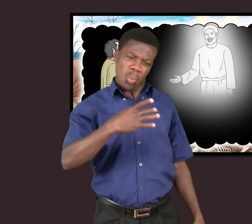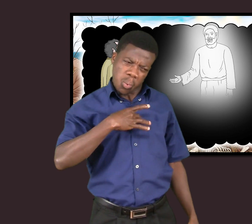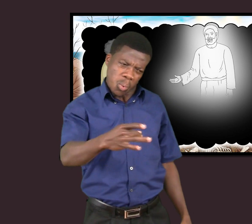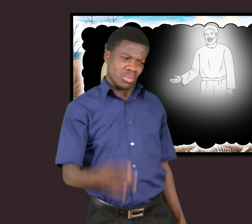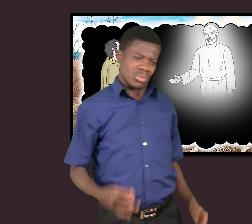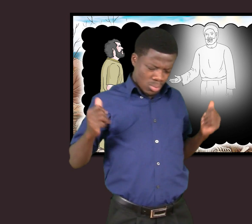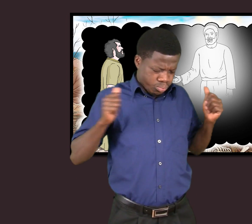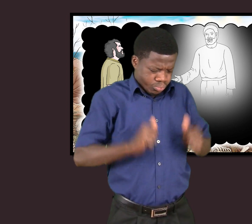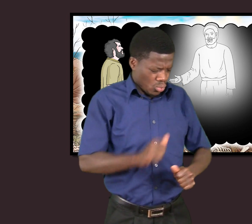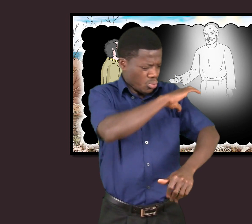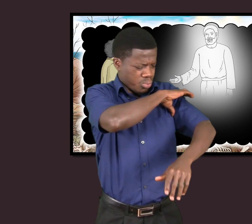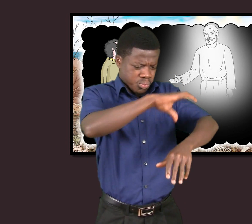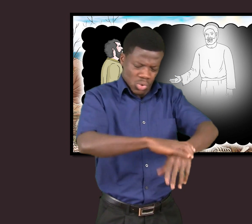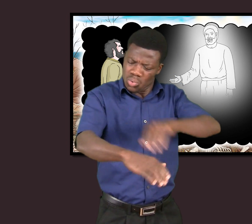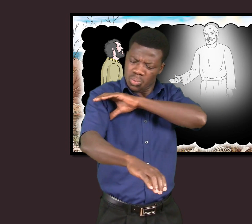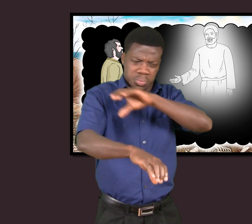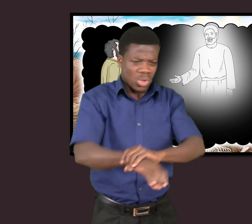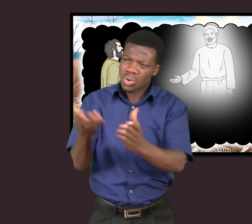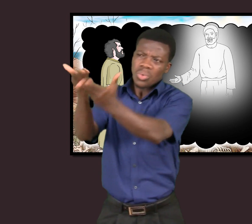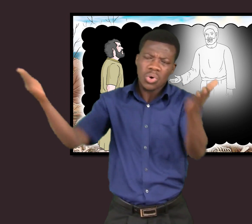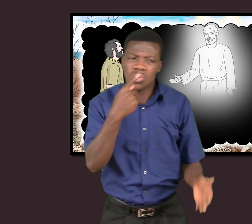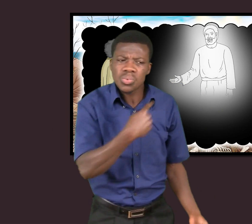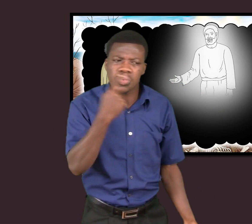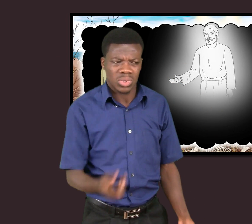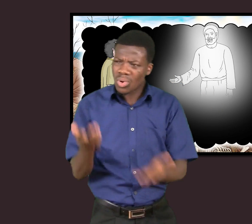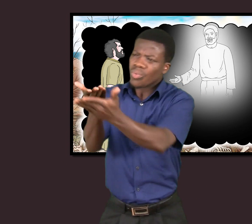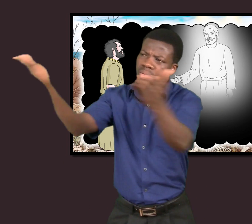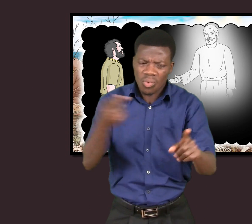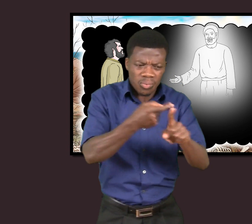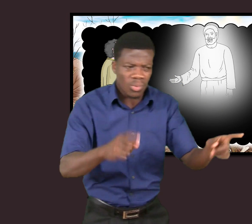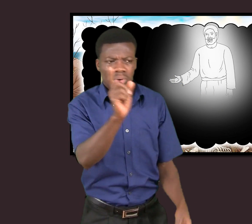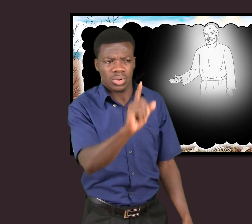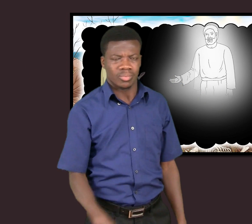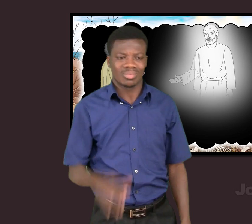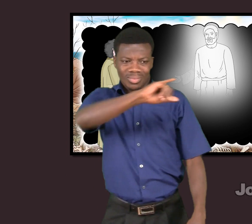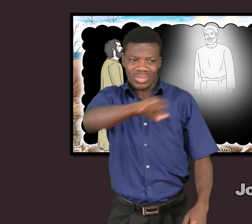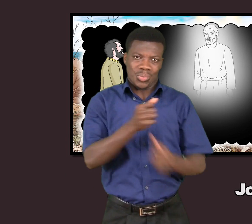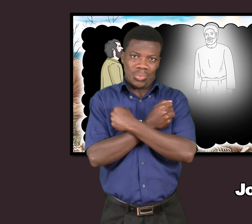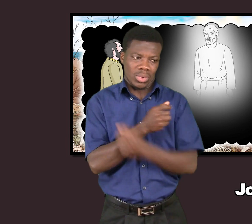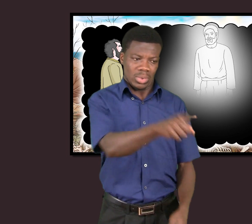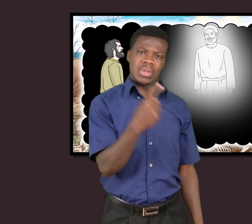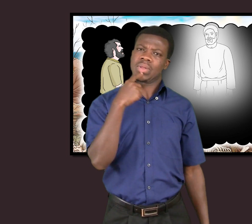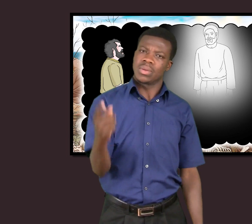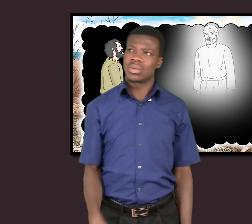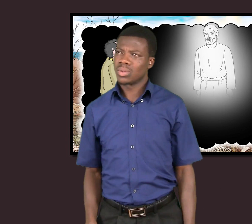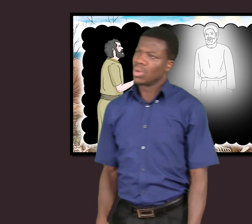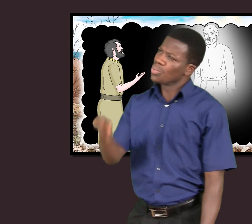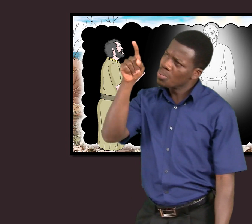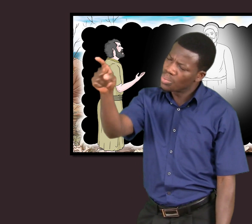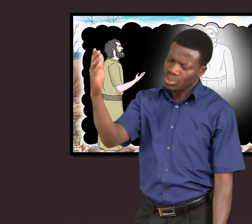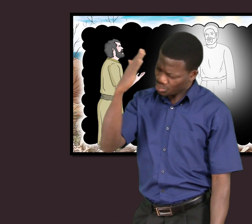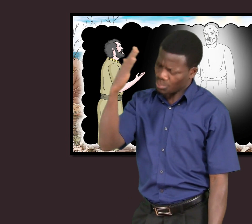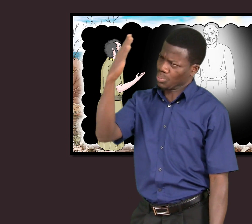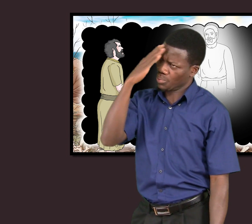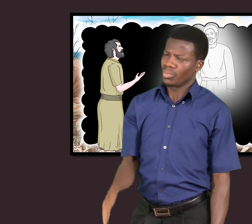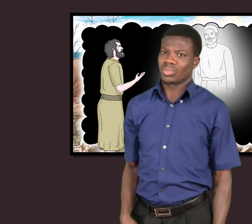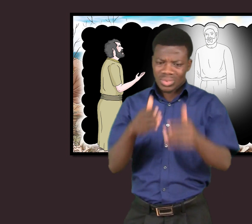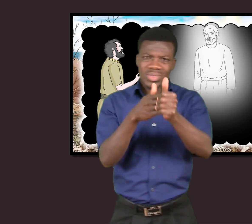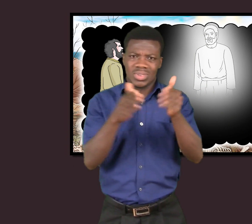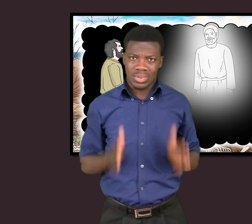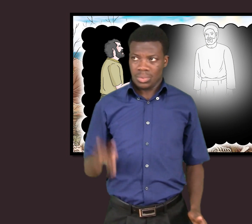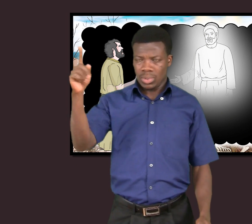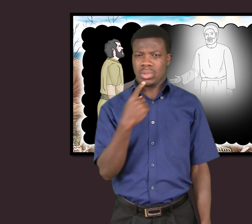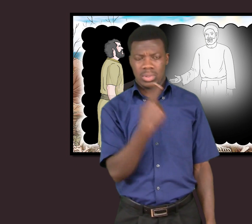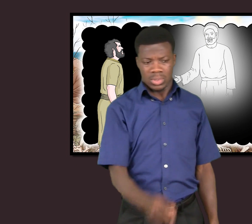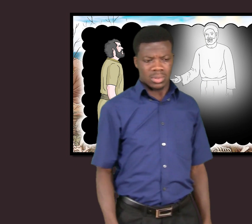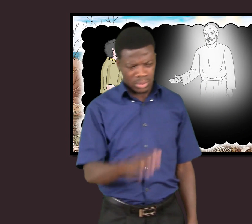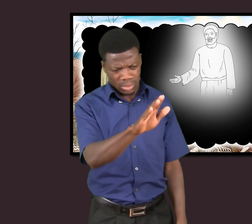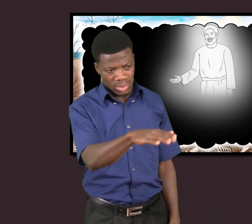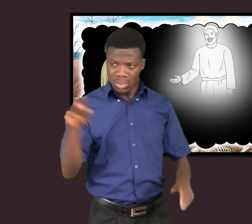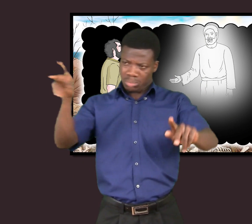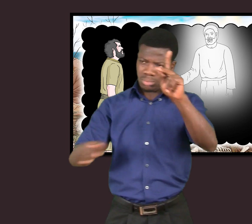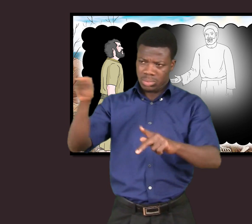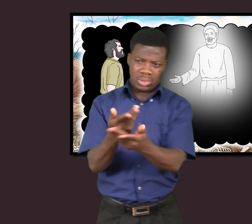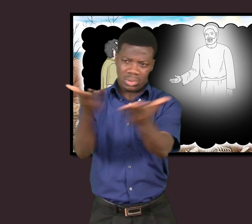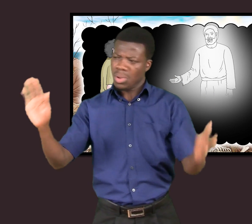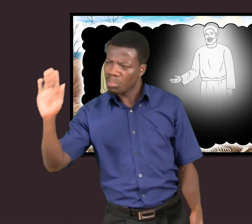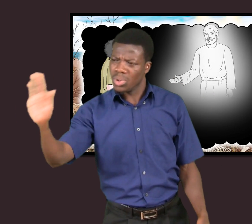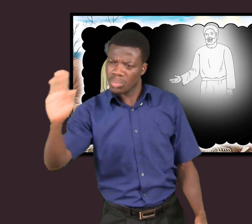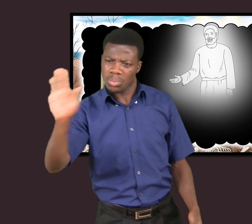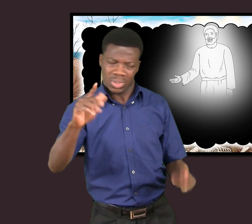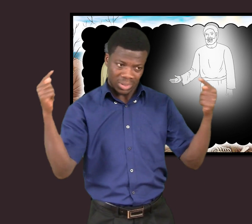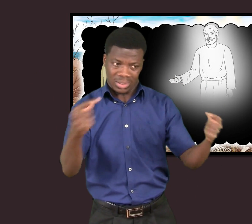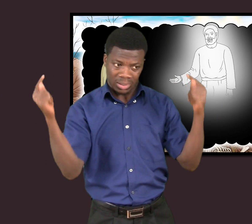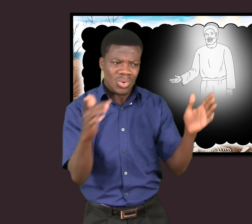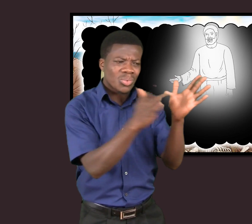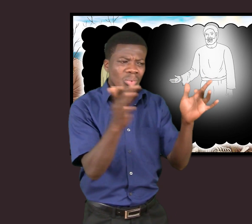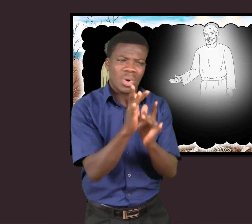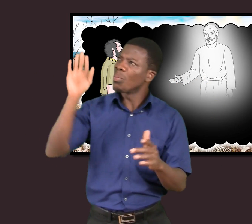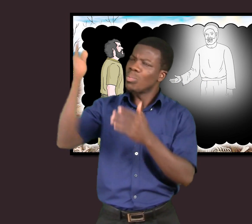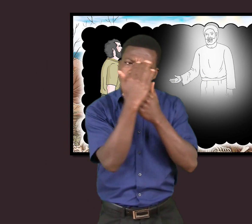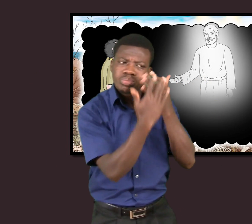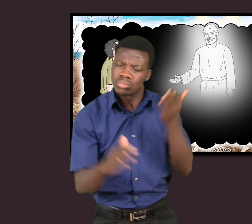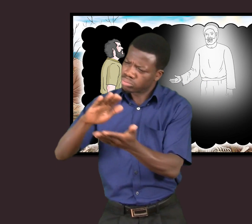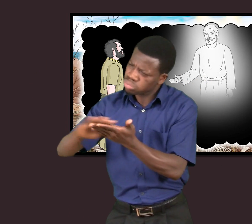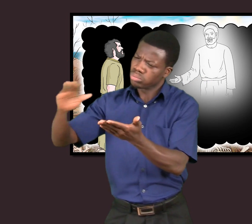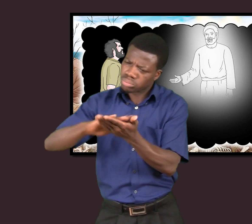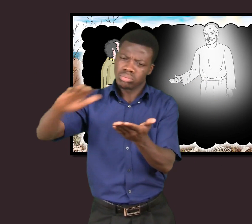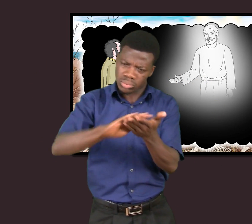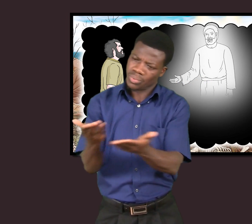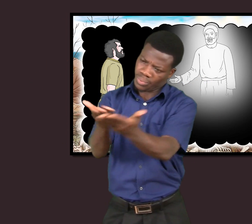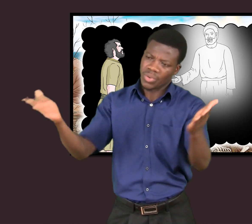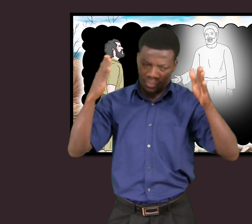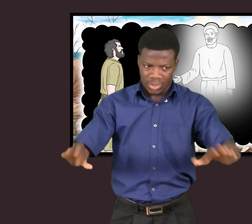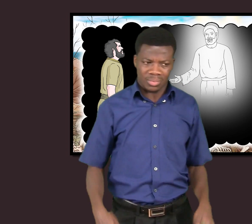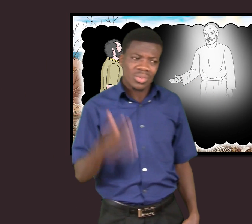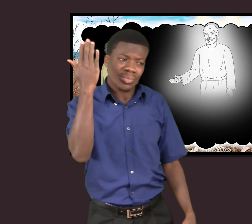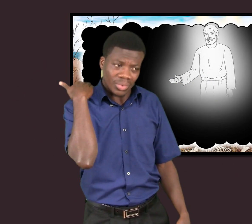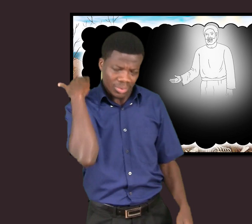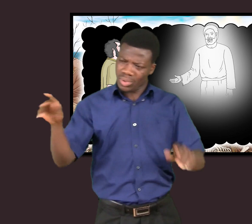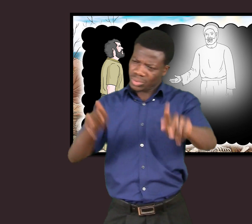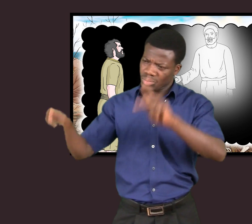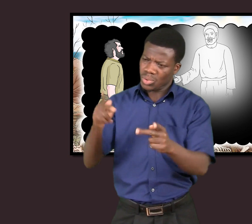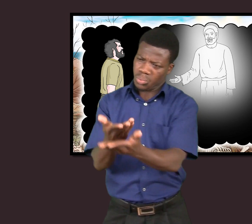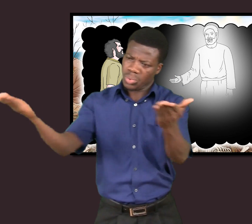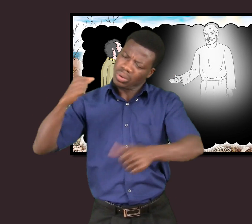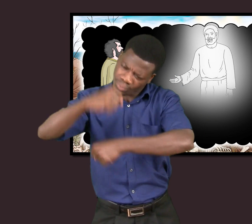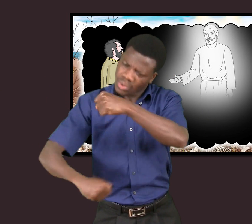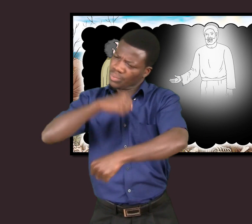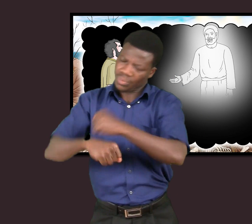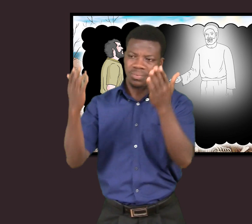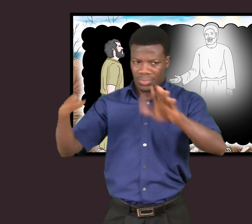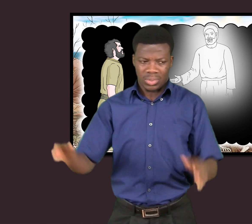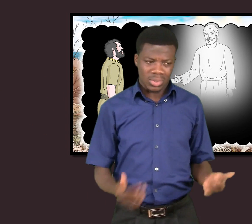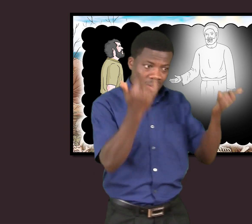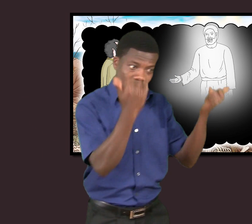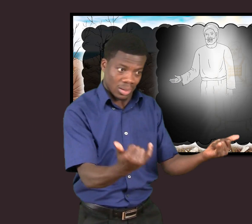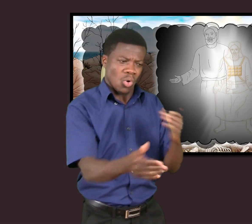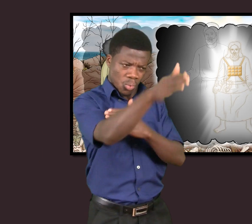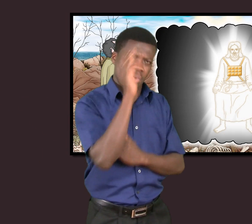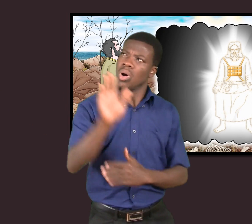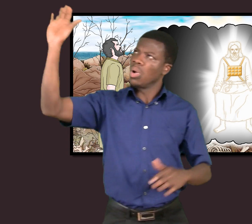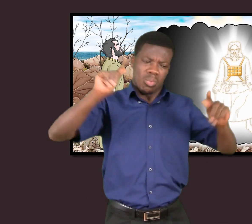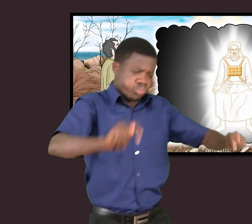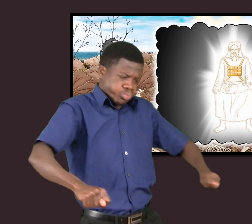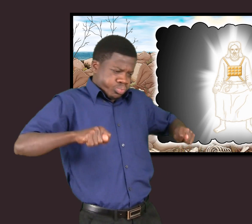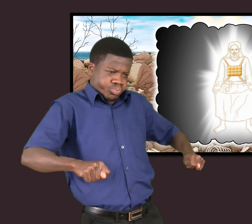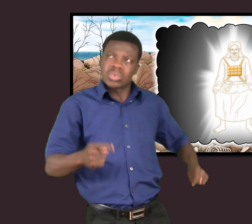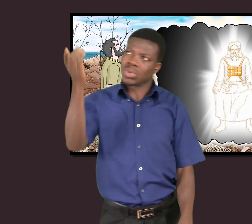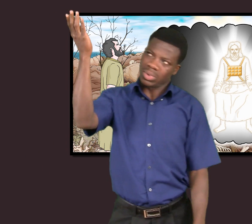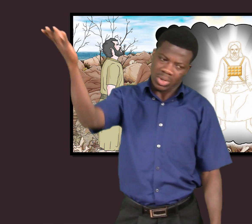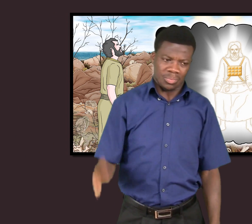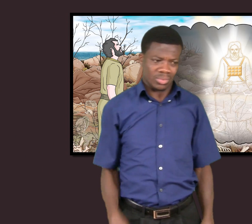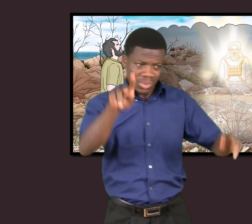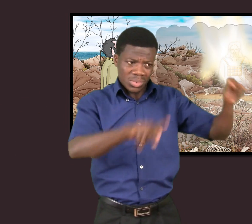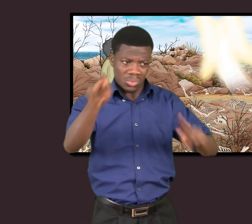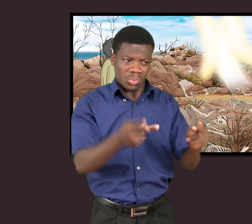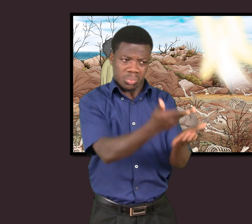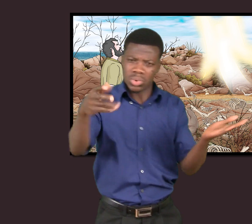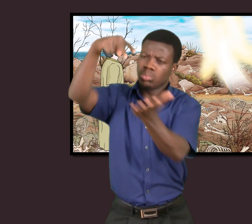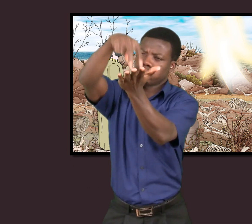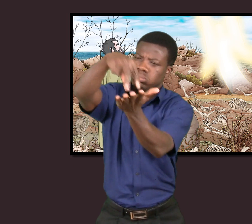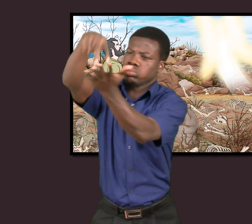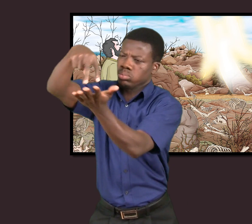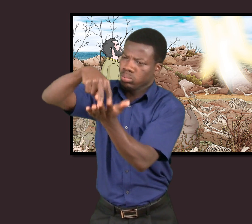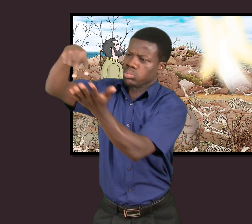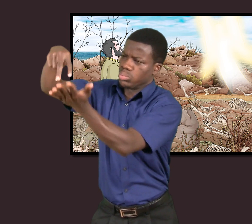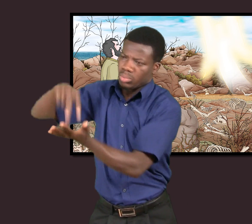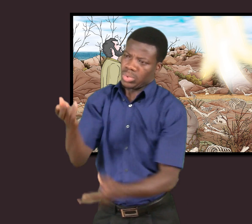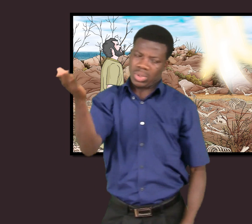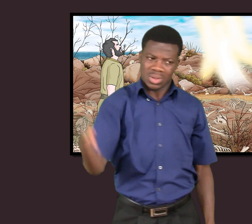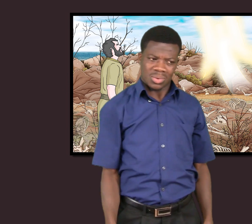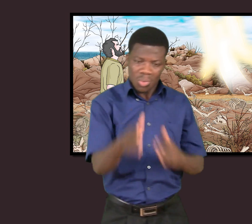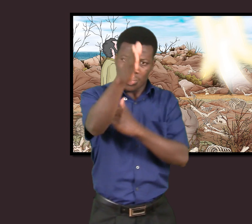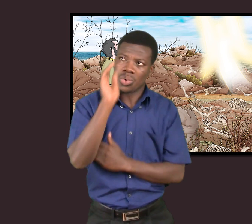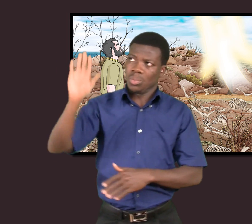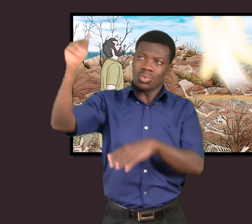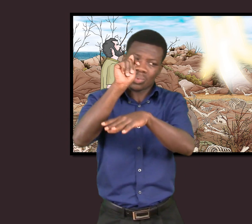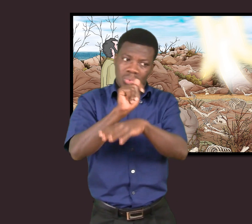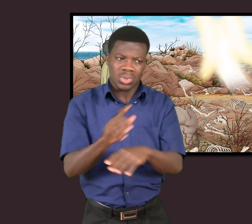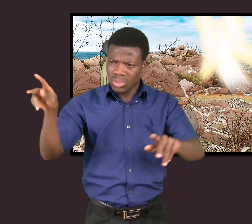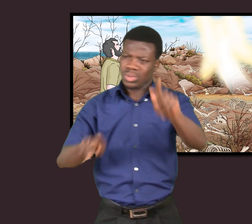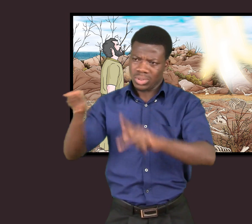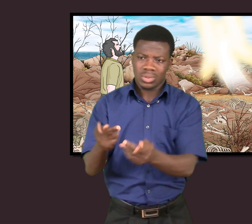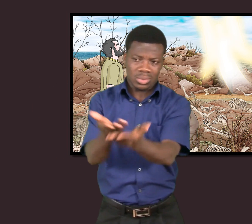So he replied, “These are the ones who have come out of the great tribulation; they have washed their robes and made them white in the blood of the Lamb.